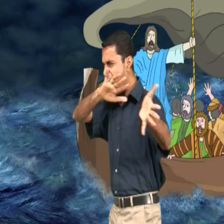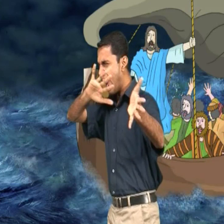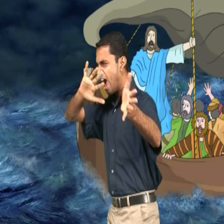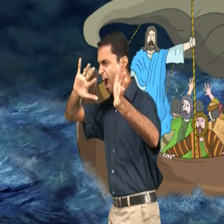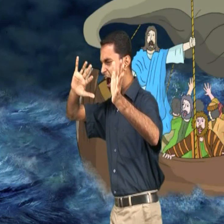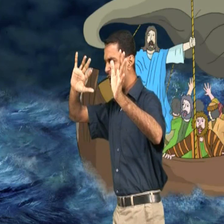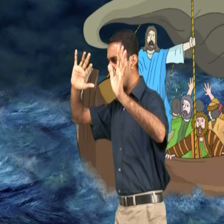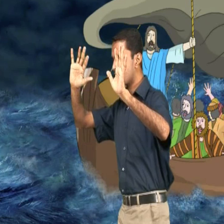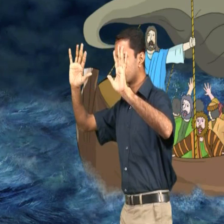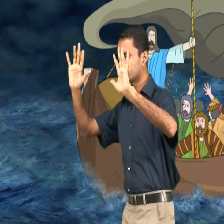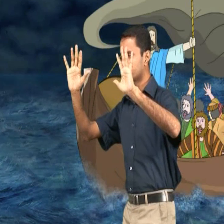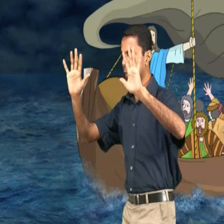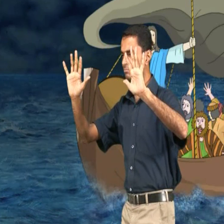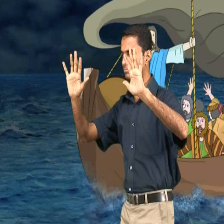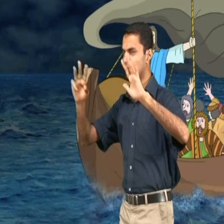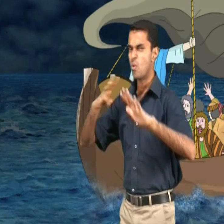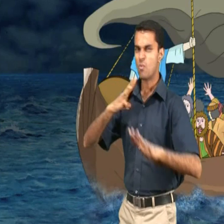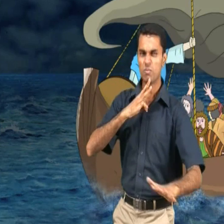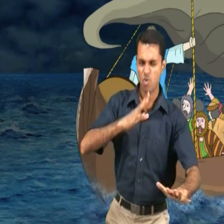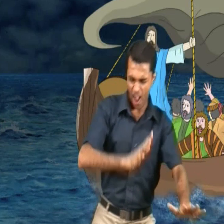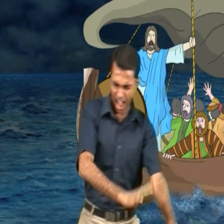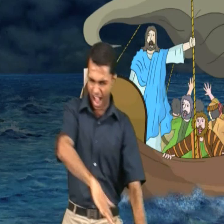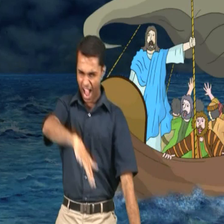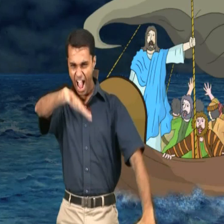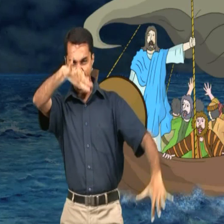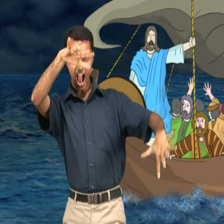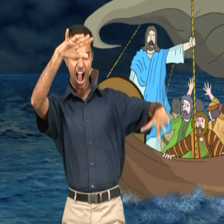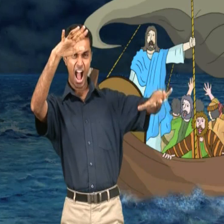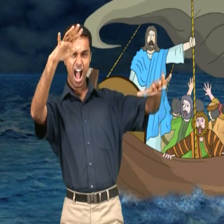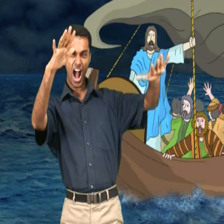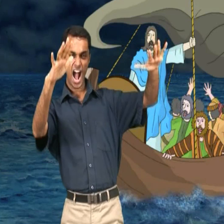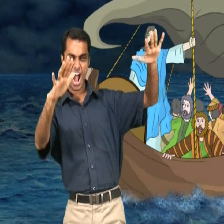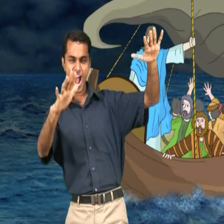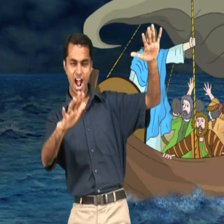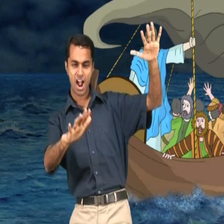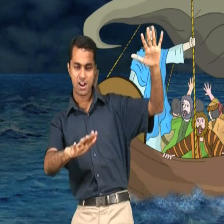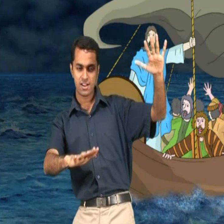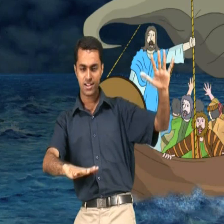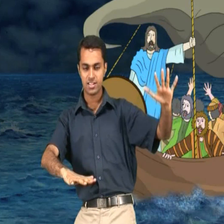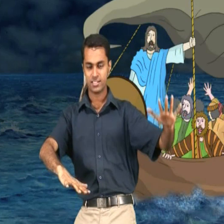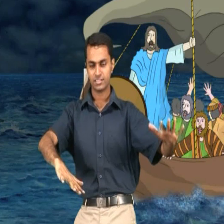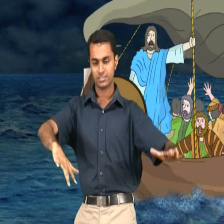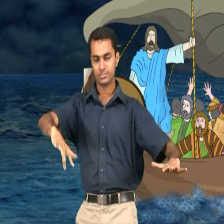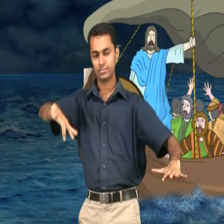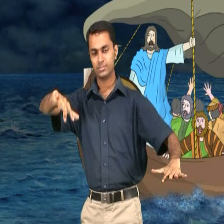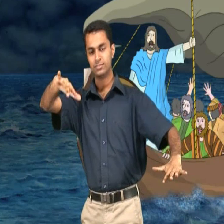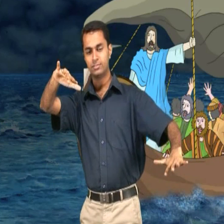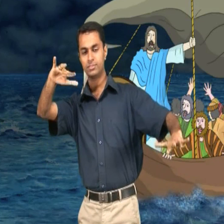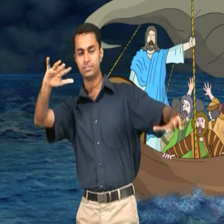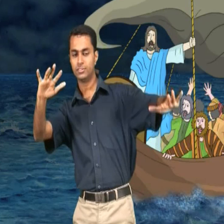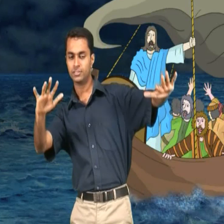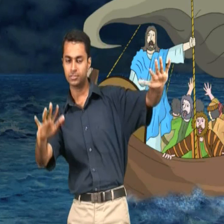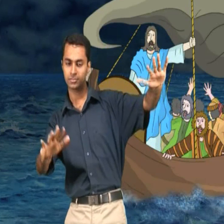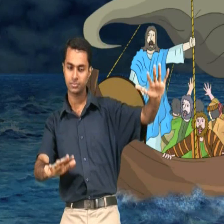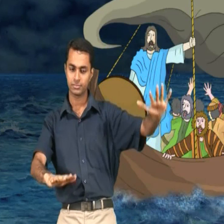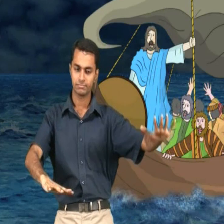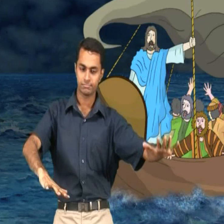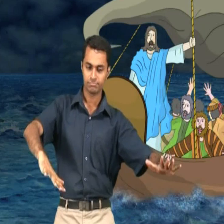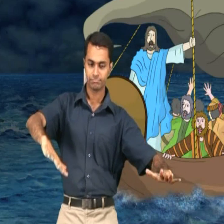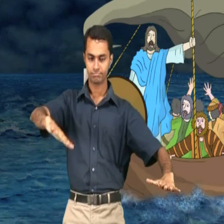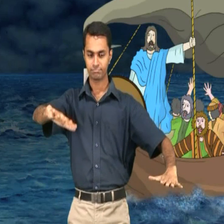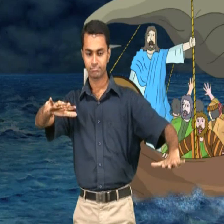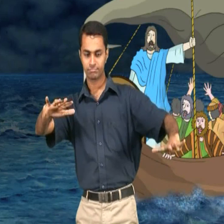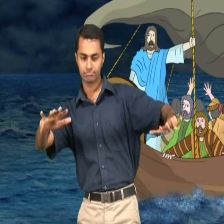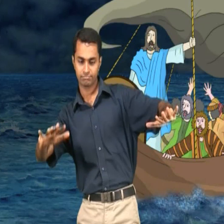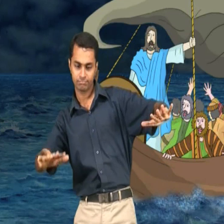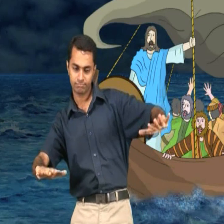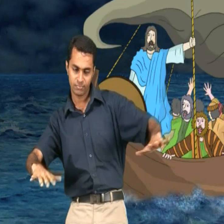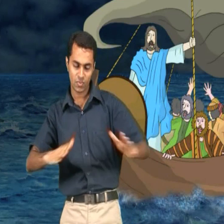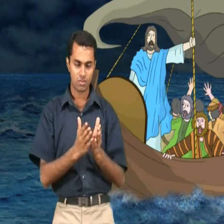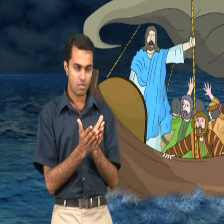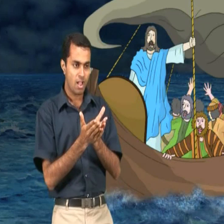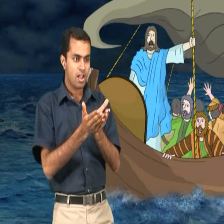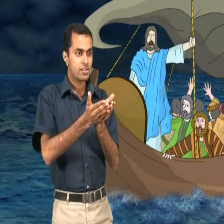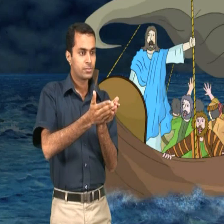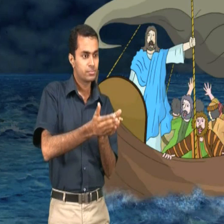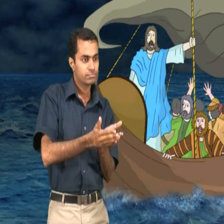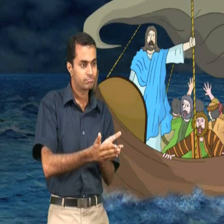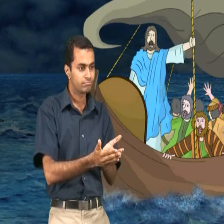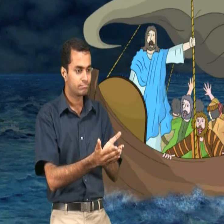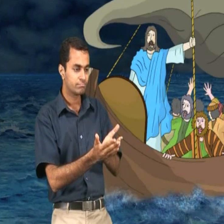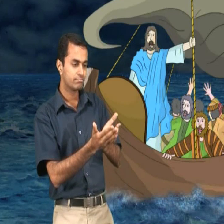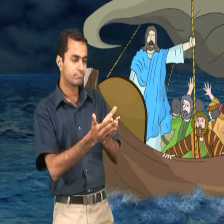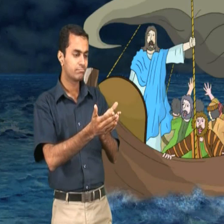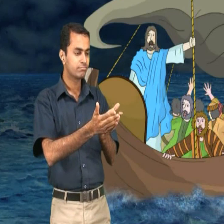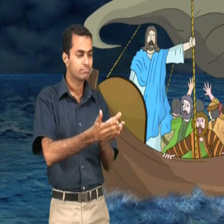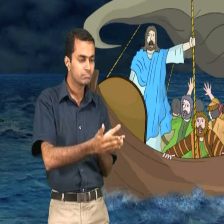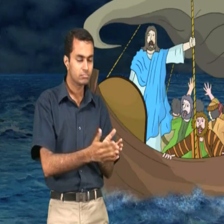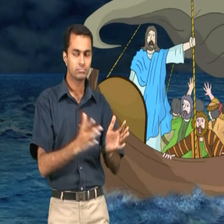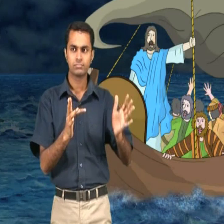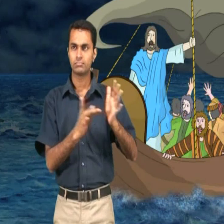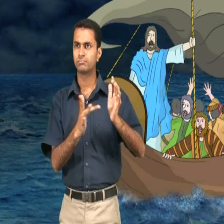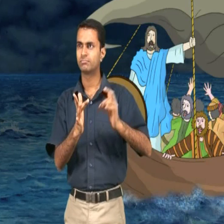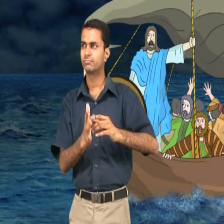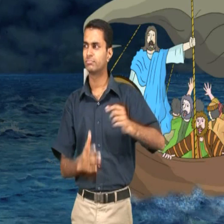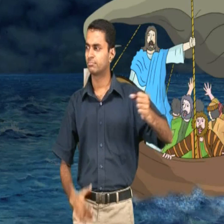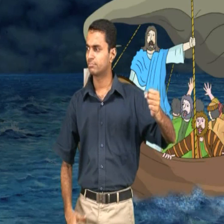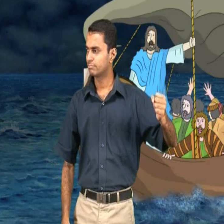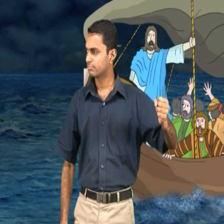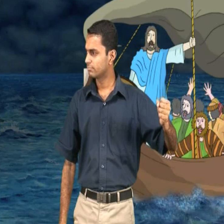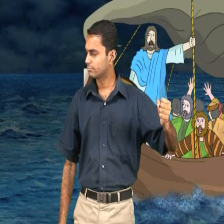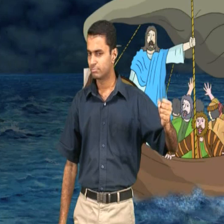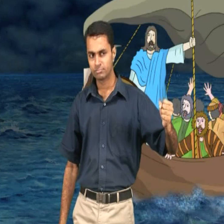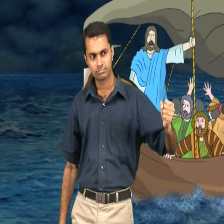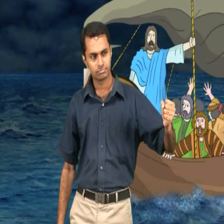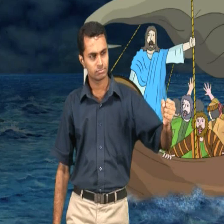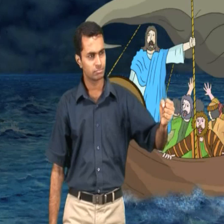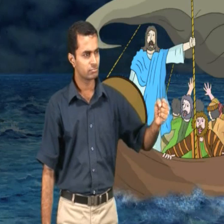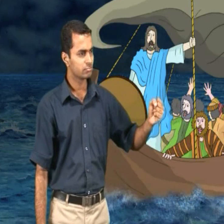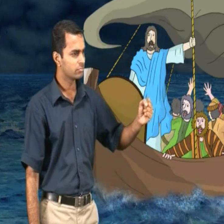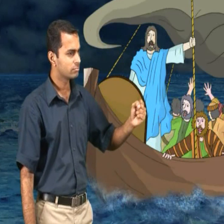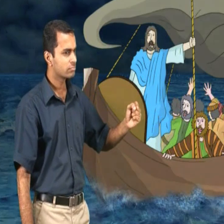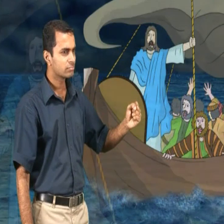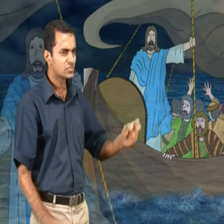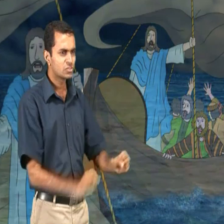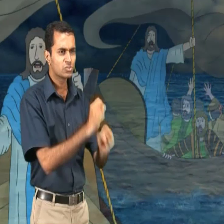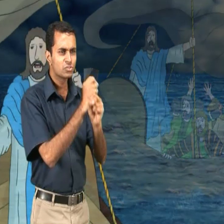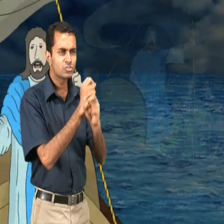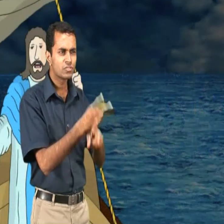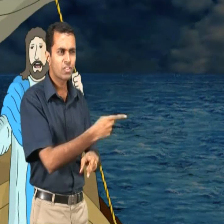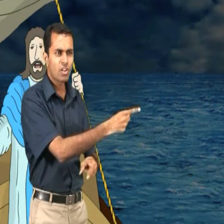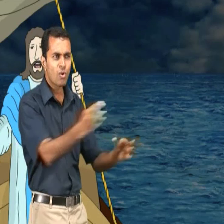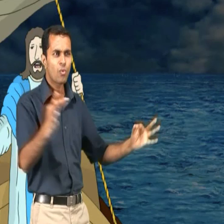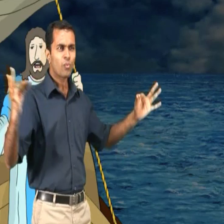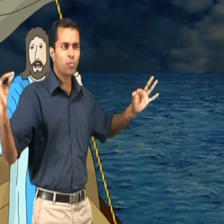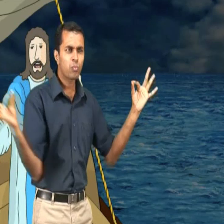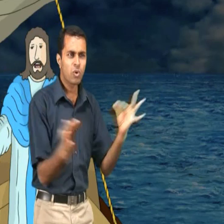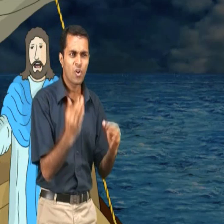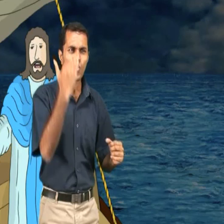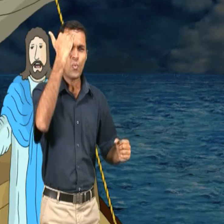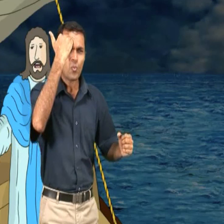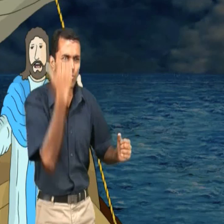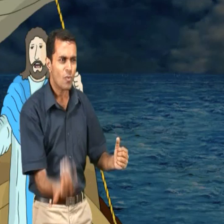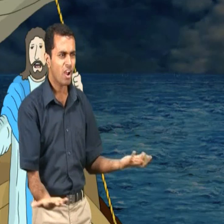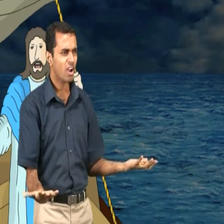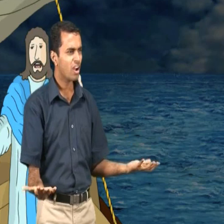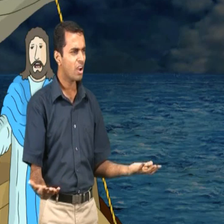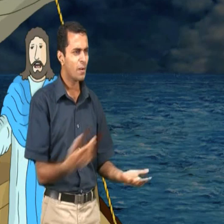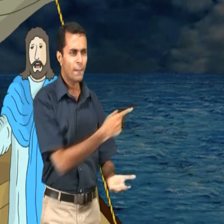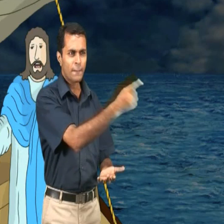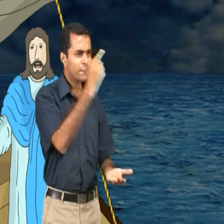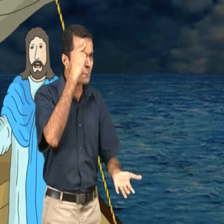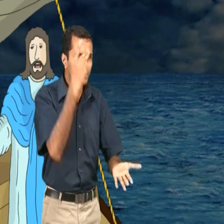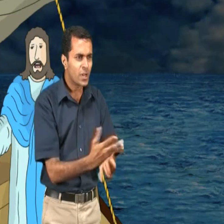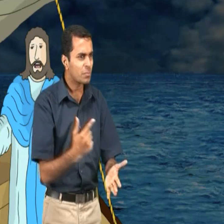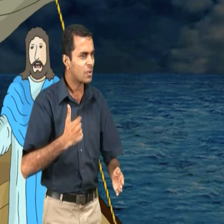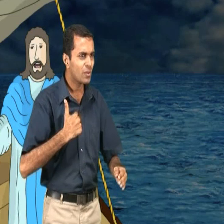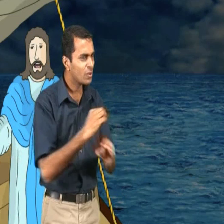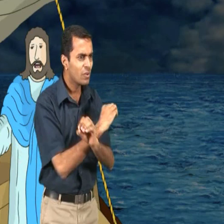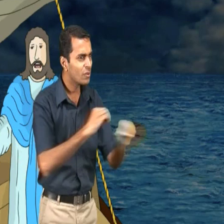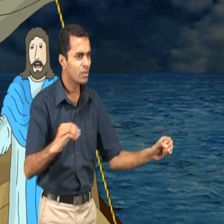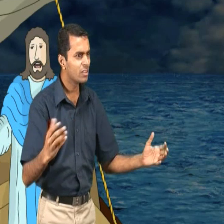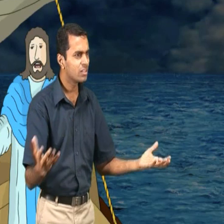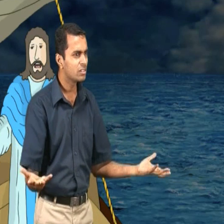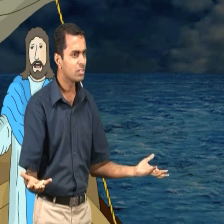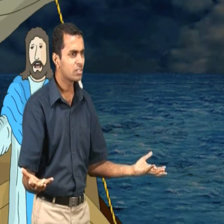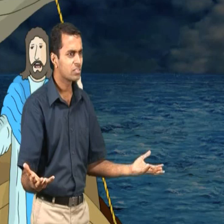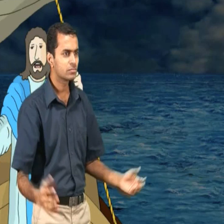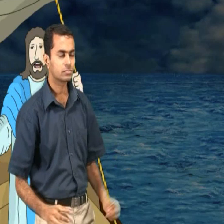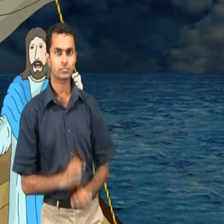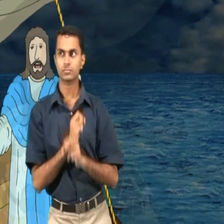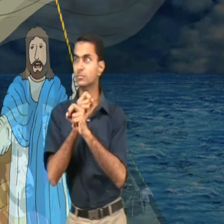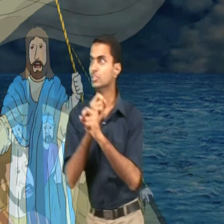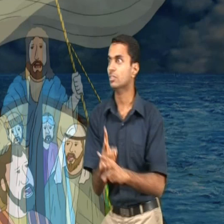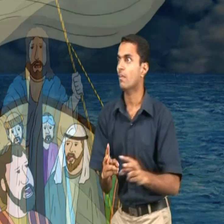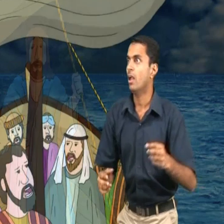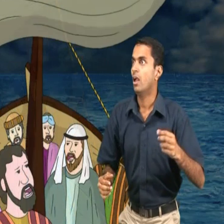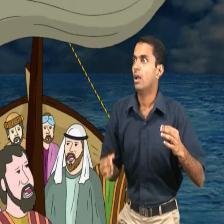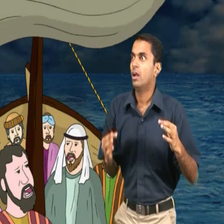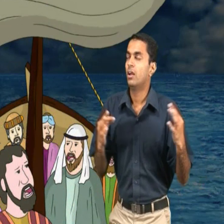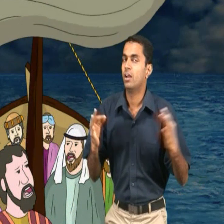And the wind died down, and it was perfectly calm. “Why are you so afraid?” He asked. “Do you still have no faith?”